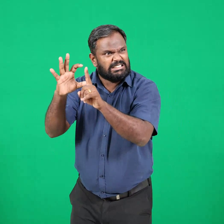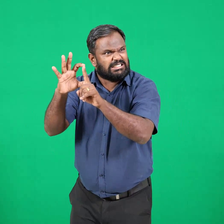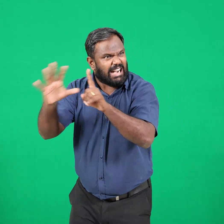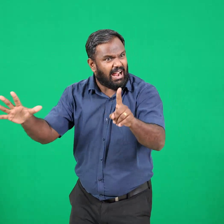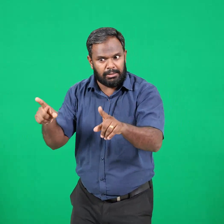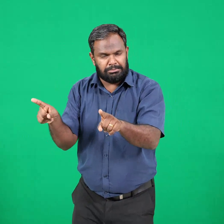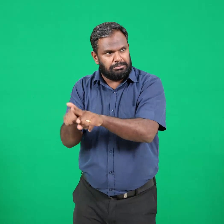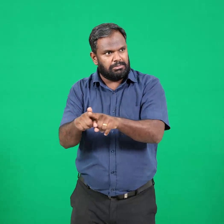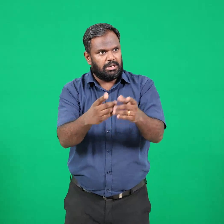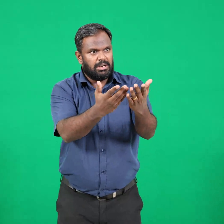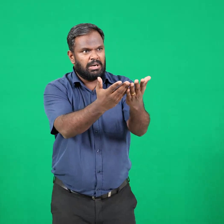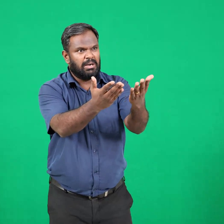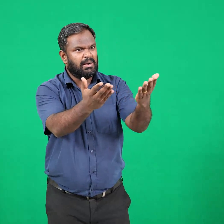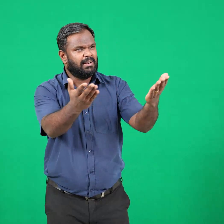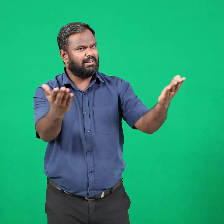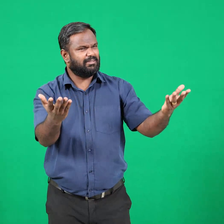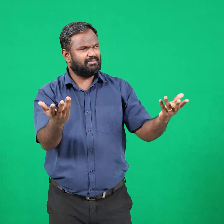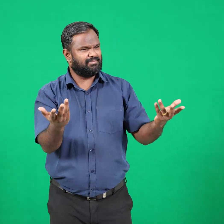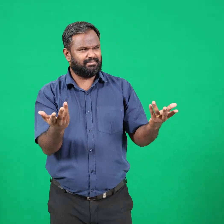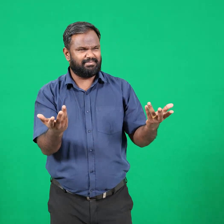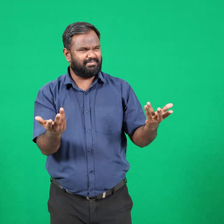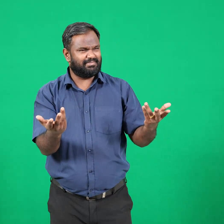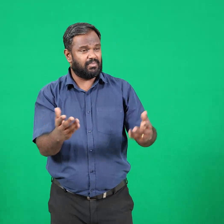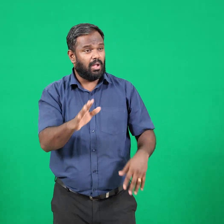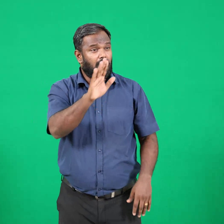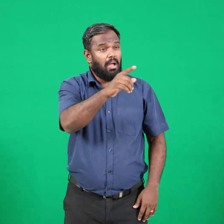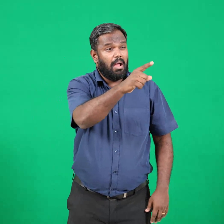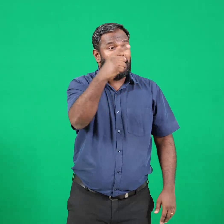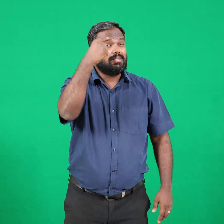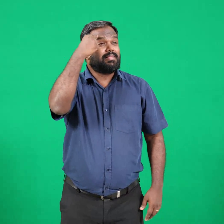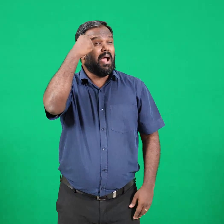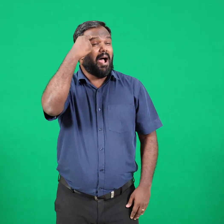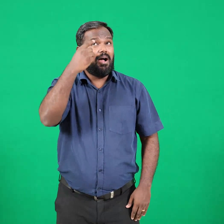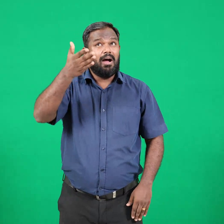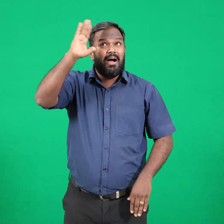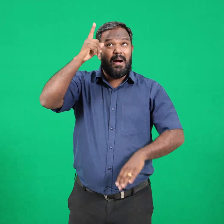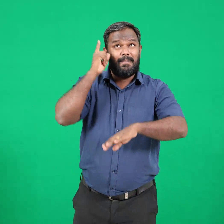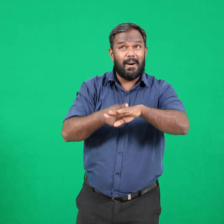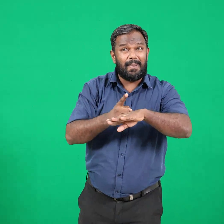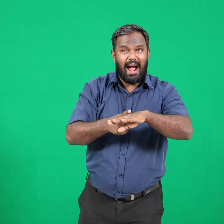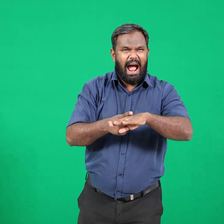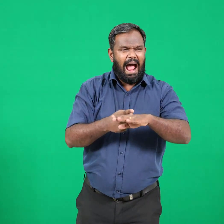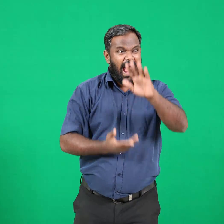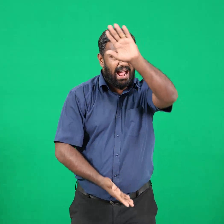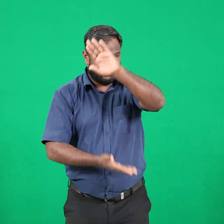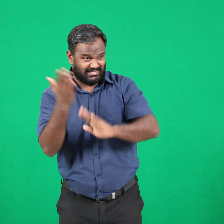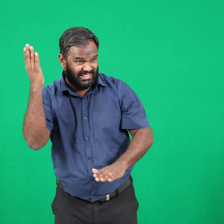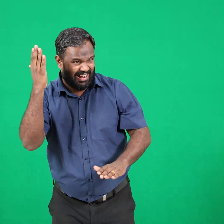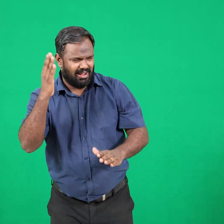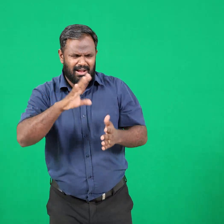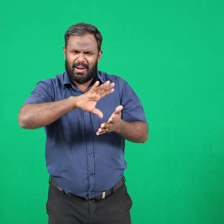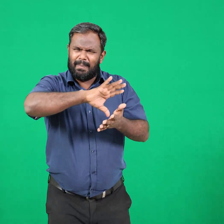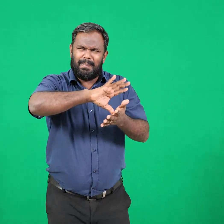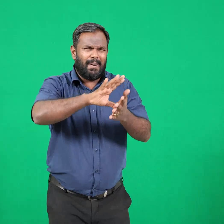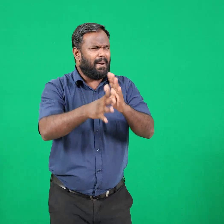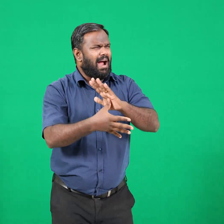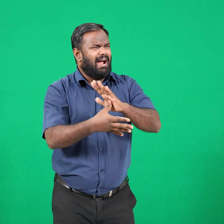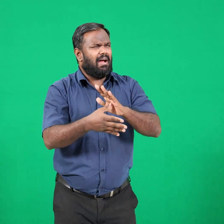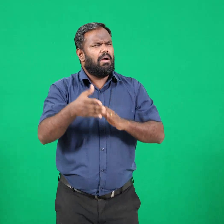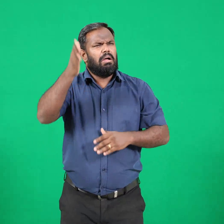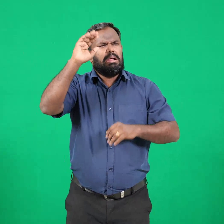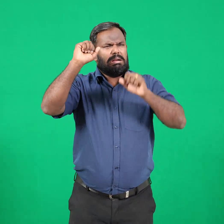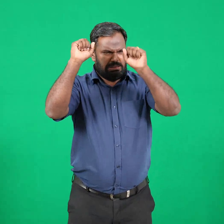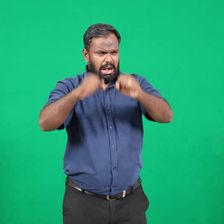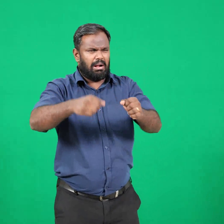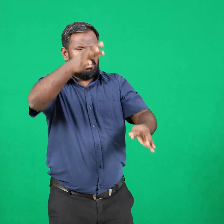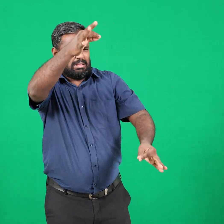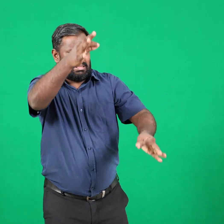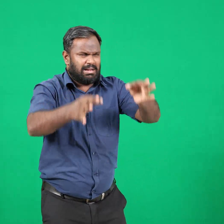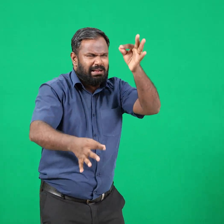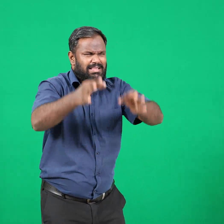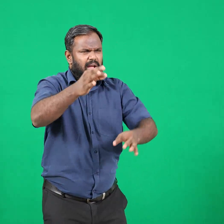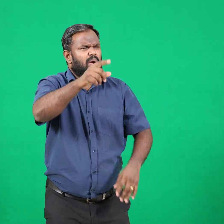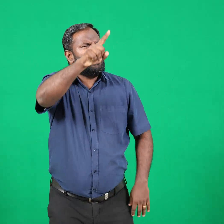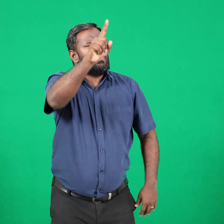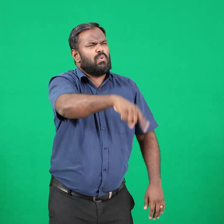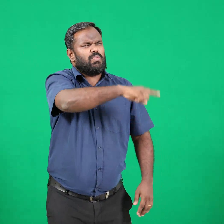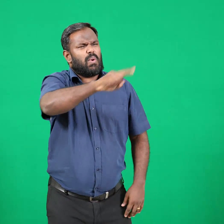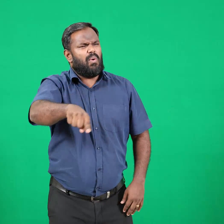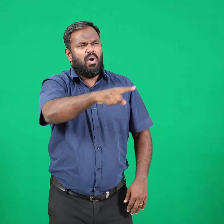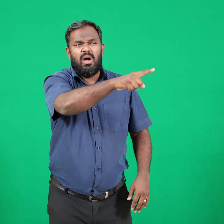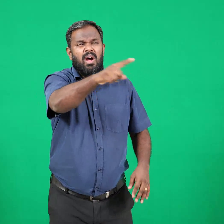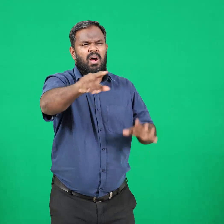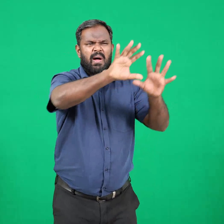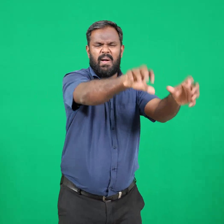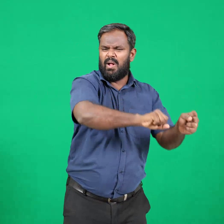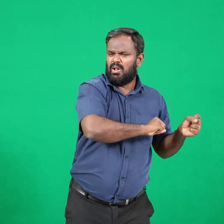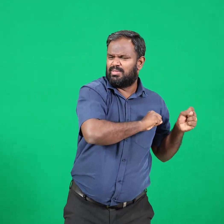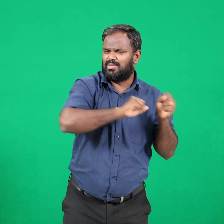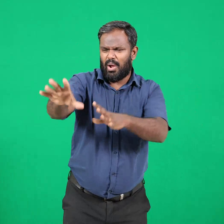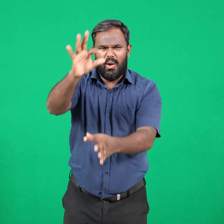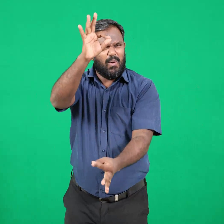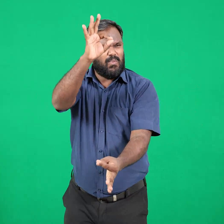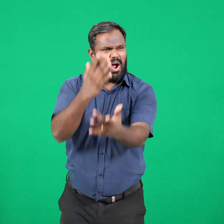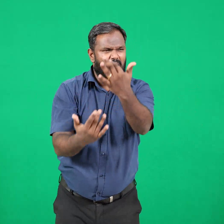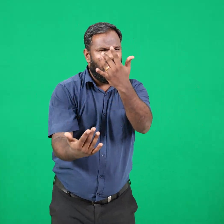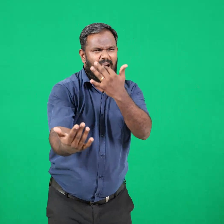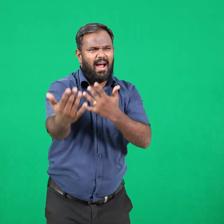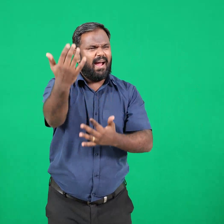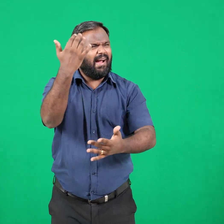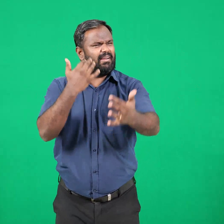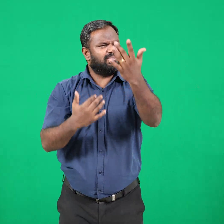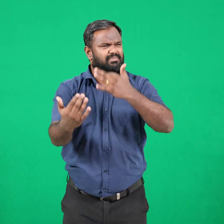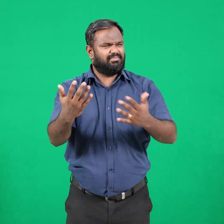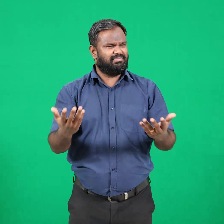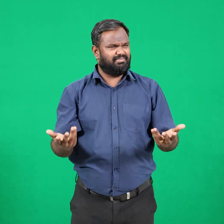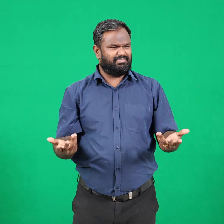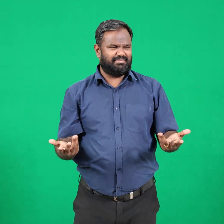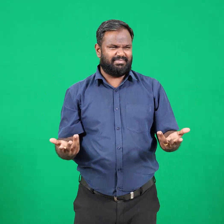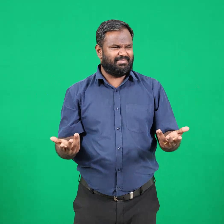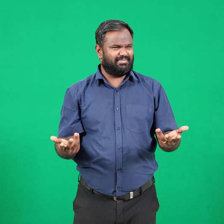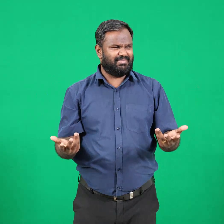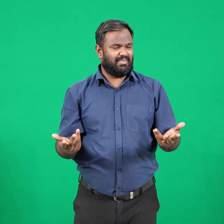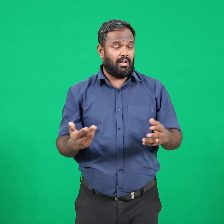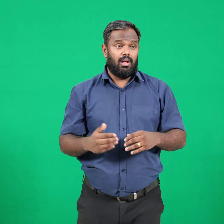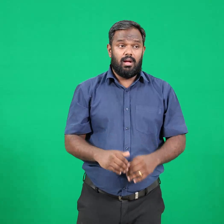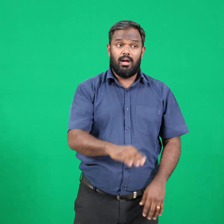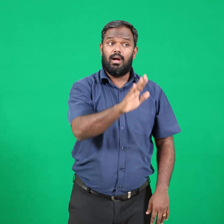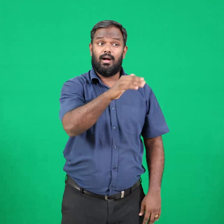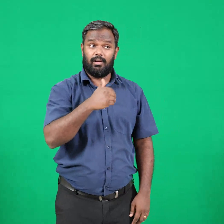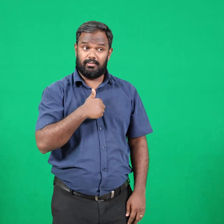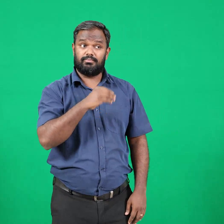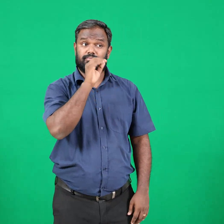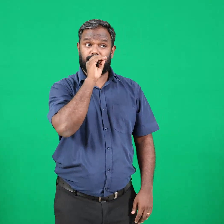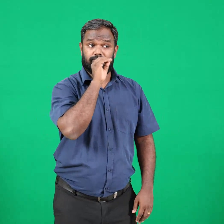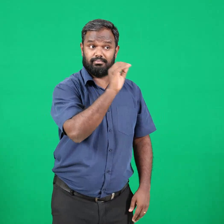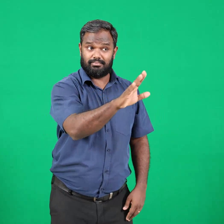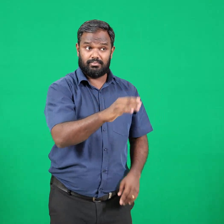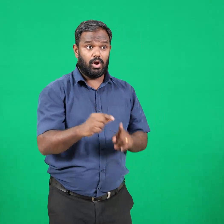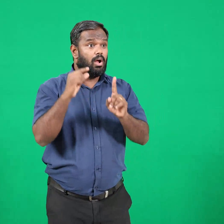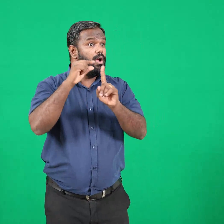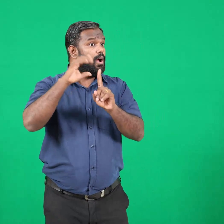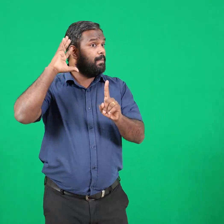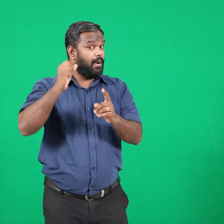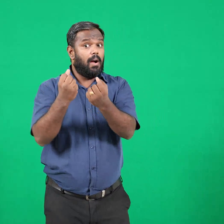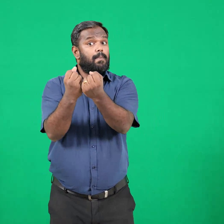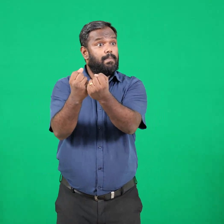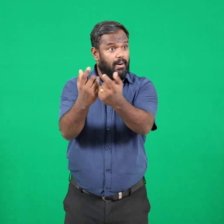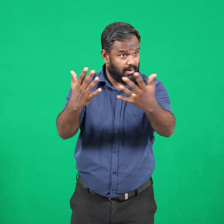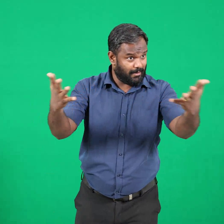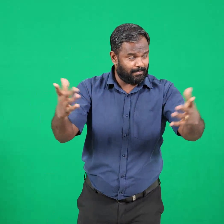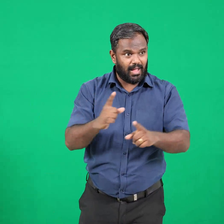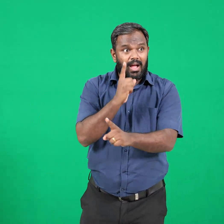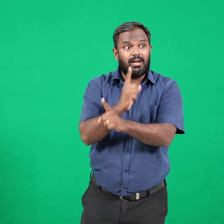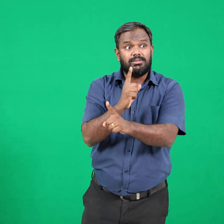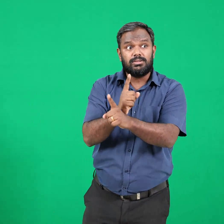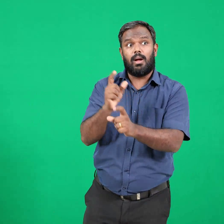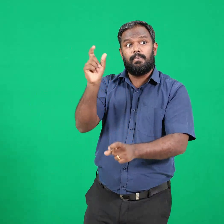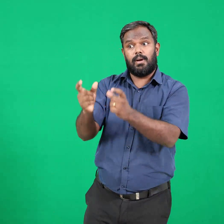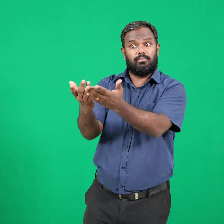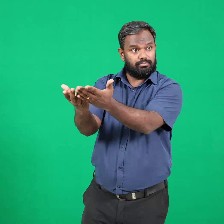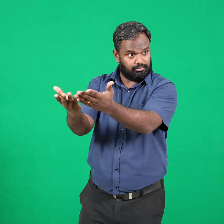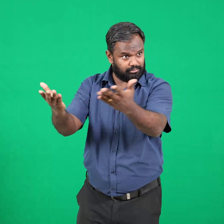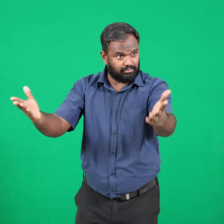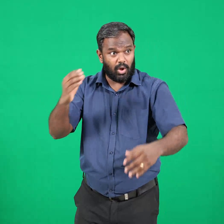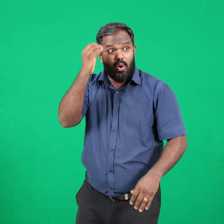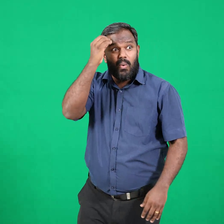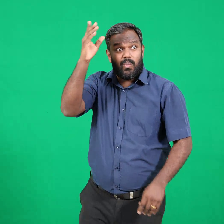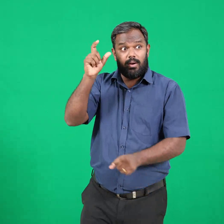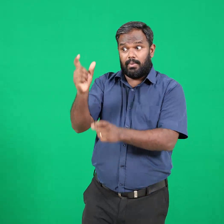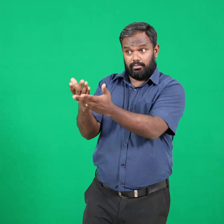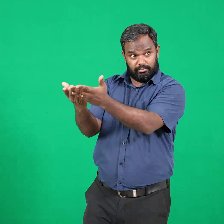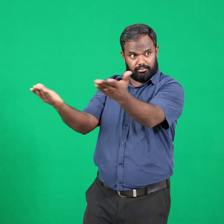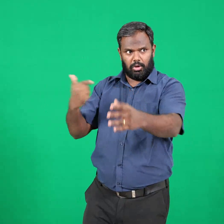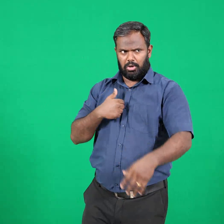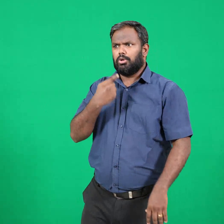Because of this, I am sending you prophets and wise men and teachers.